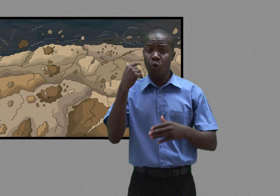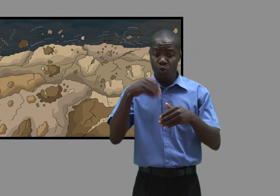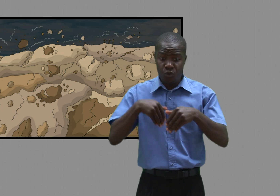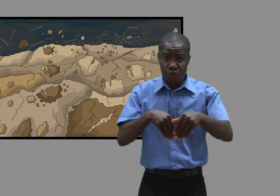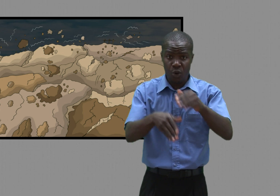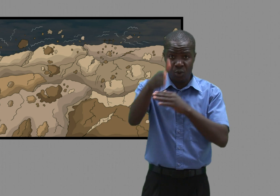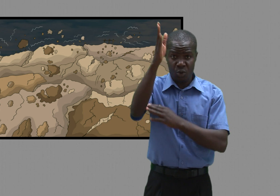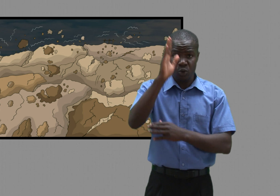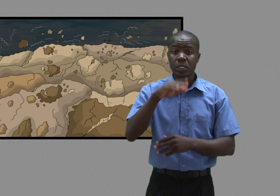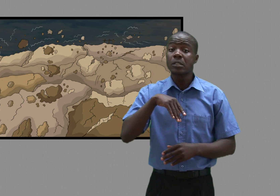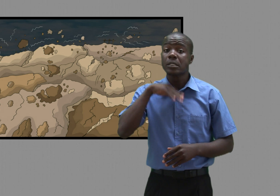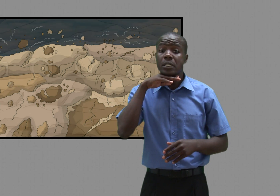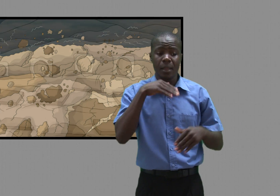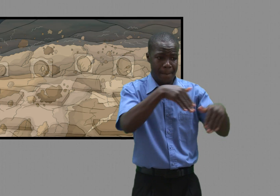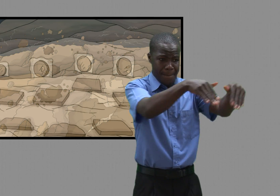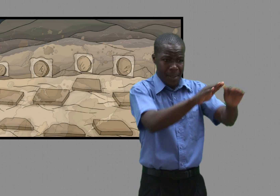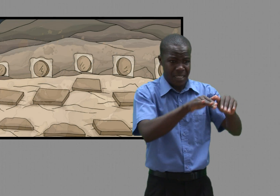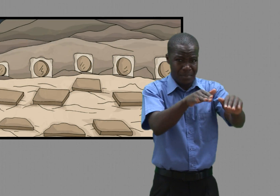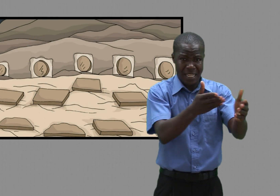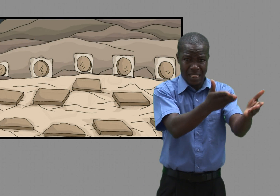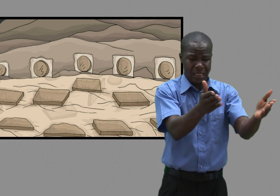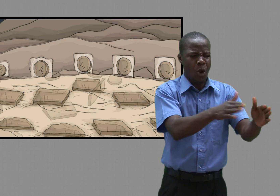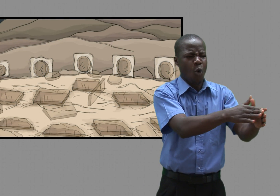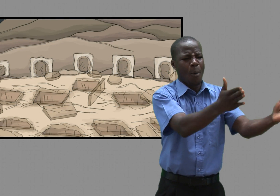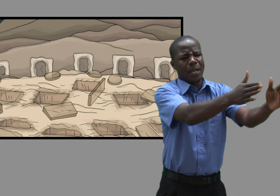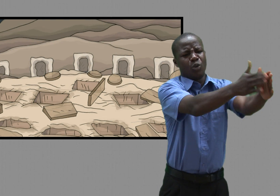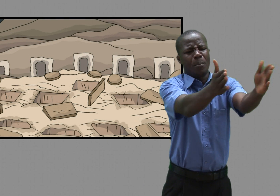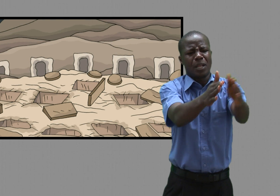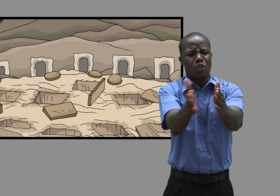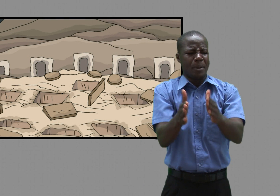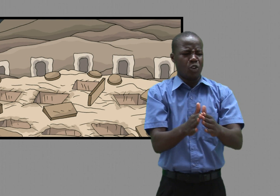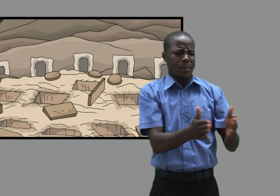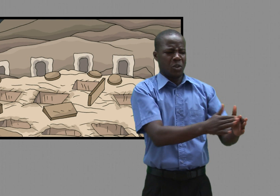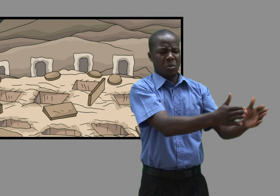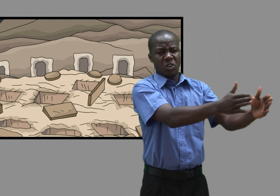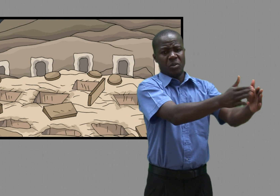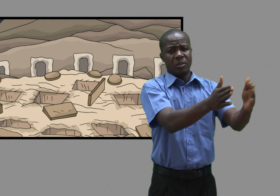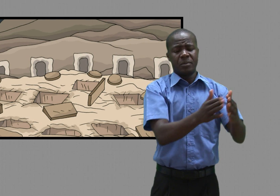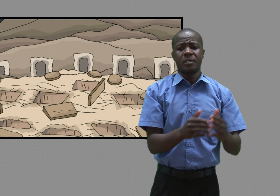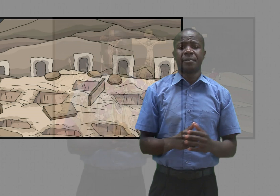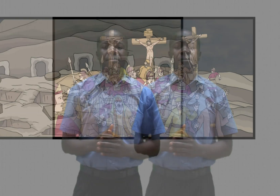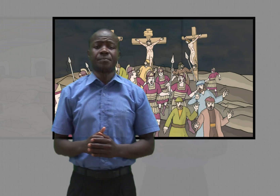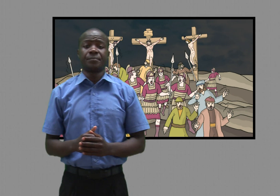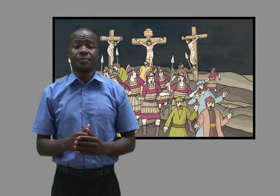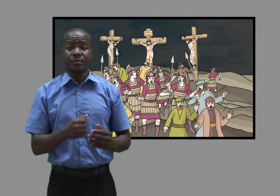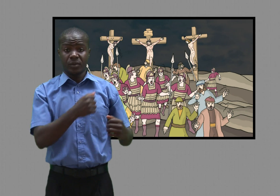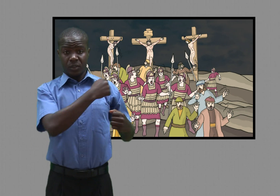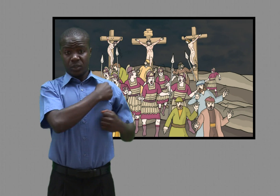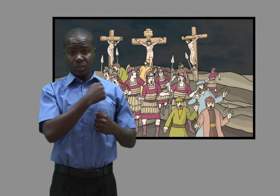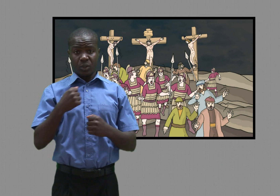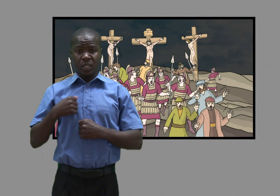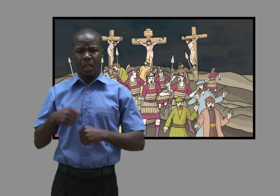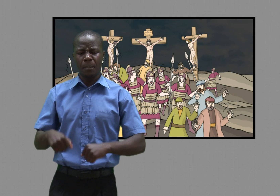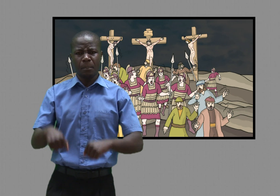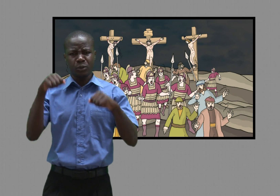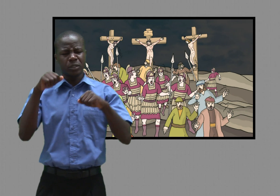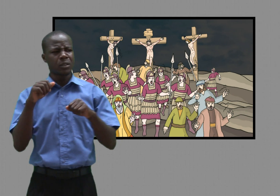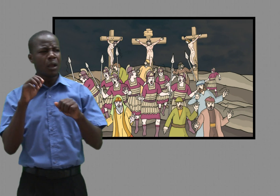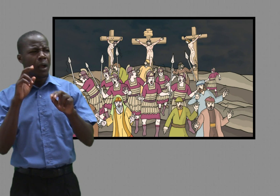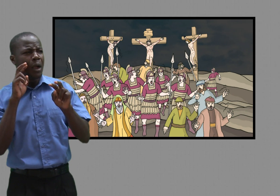The tombs broke open, and the bodies of many saints who had fallen asleep were raised. After Jesus’ resurrection, when they had come out of the tombs, they entered the holy city and appeared to many people.